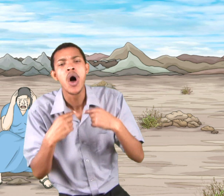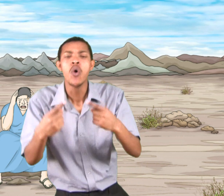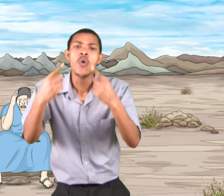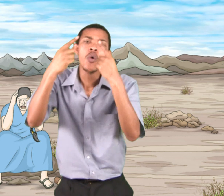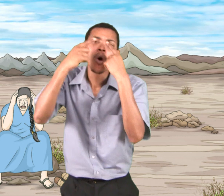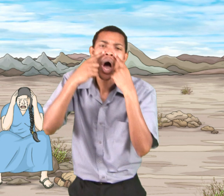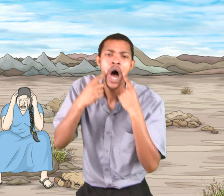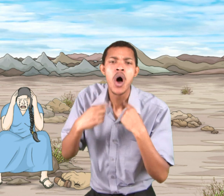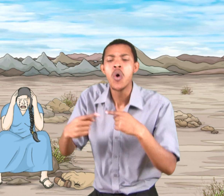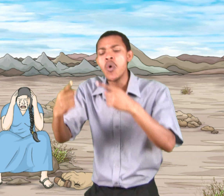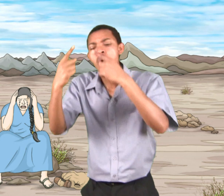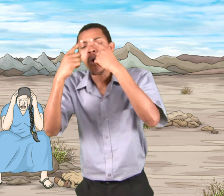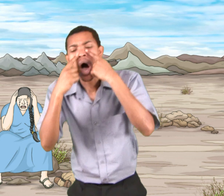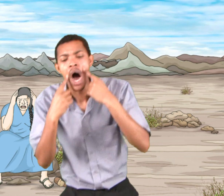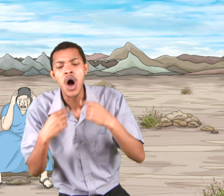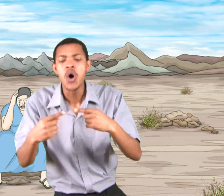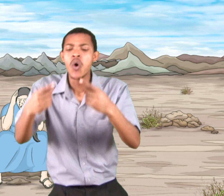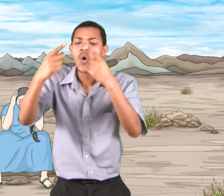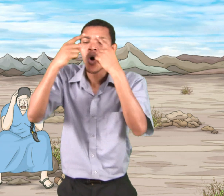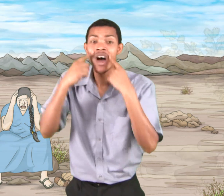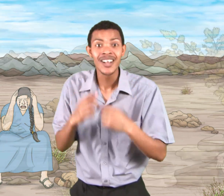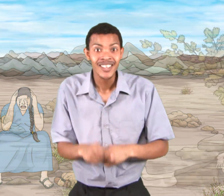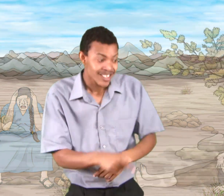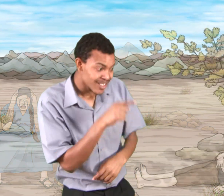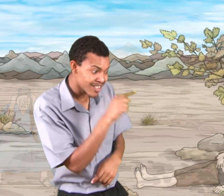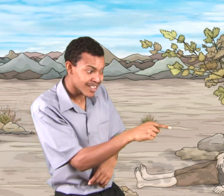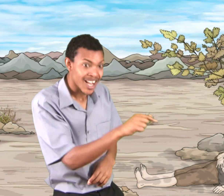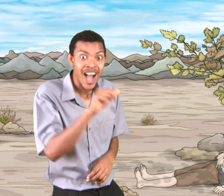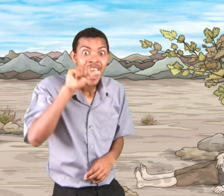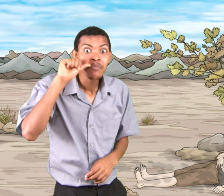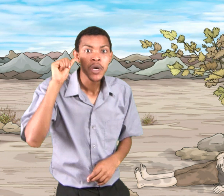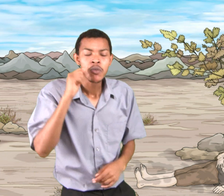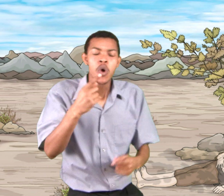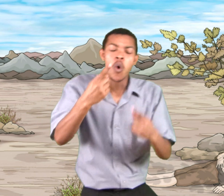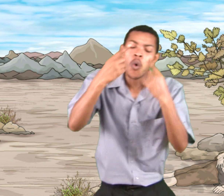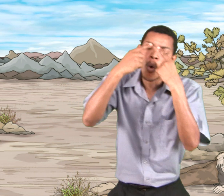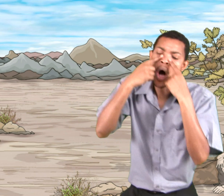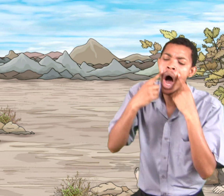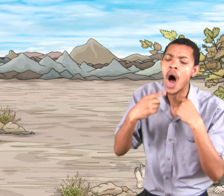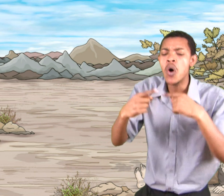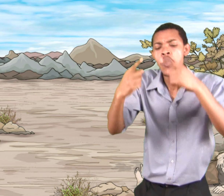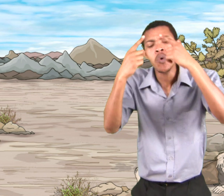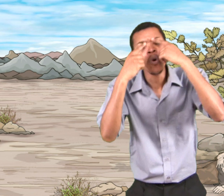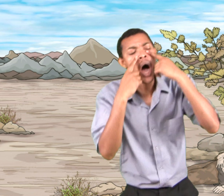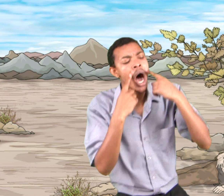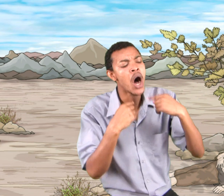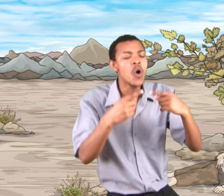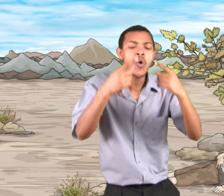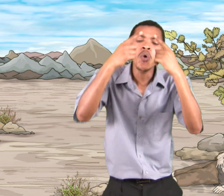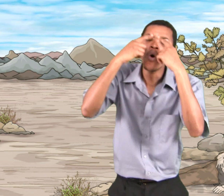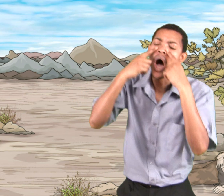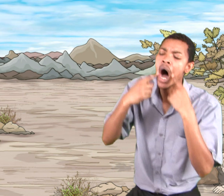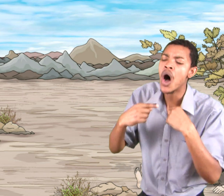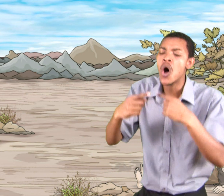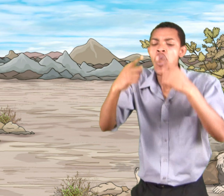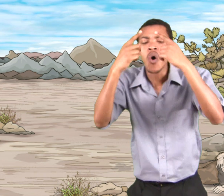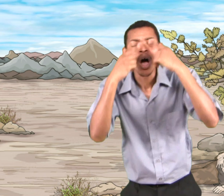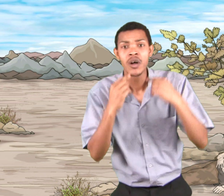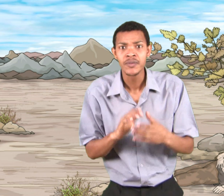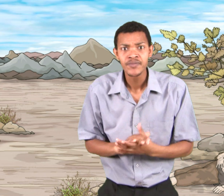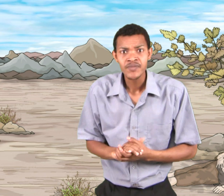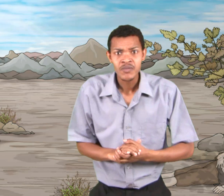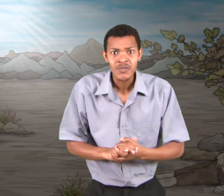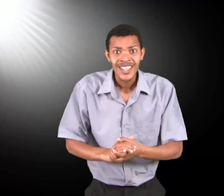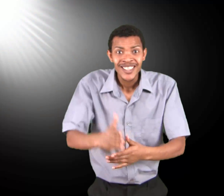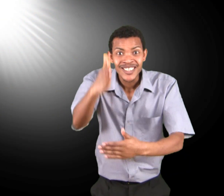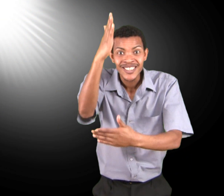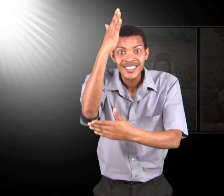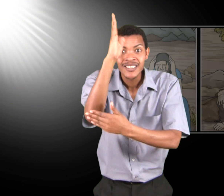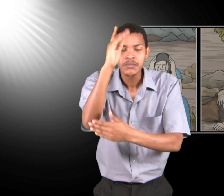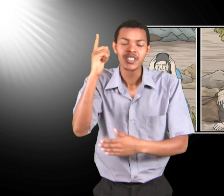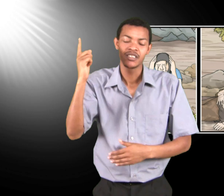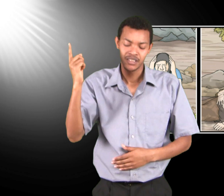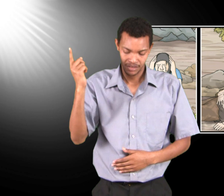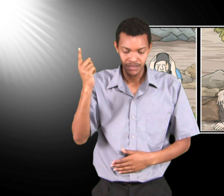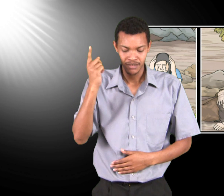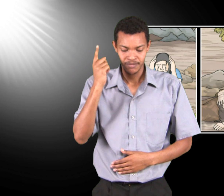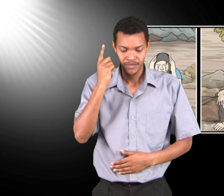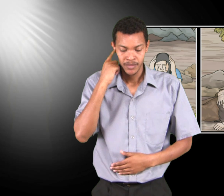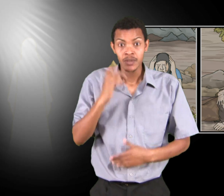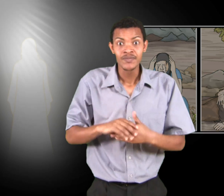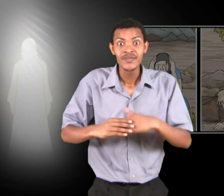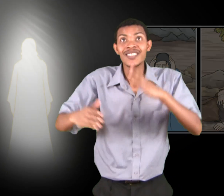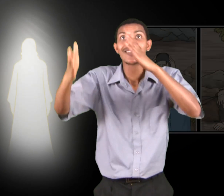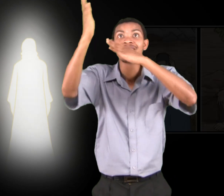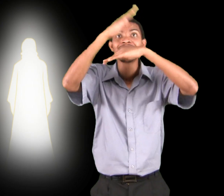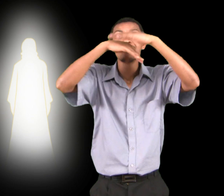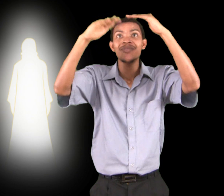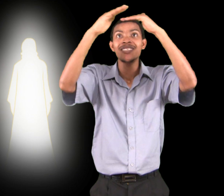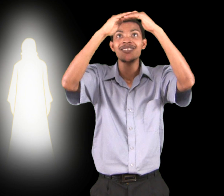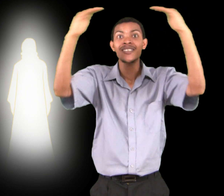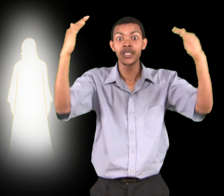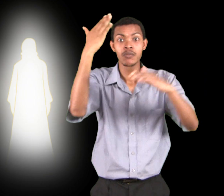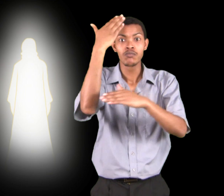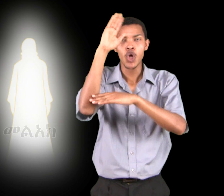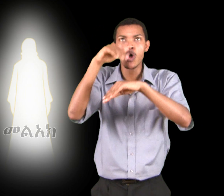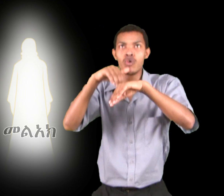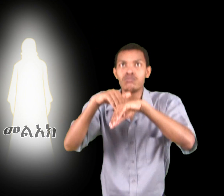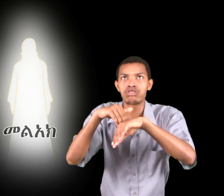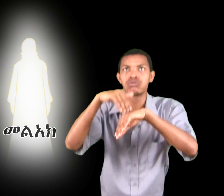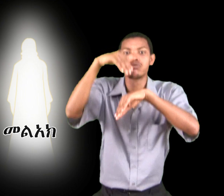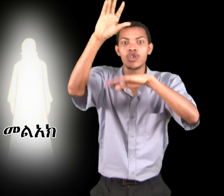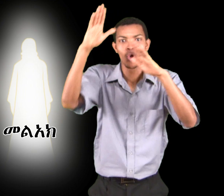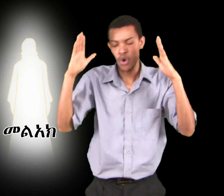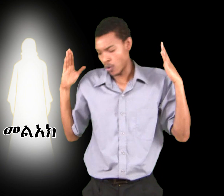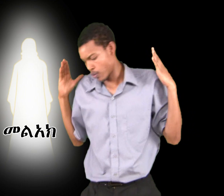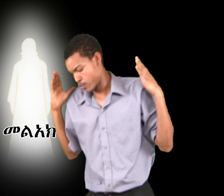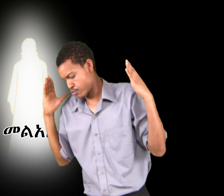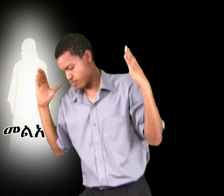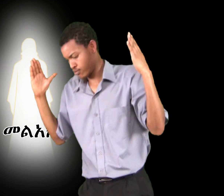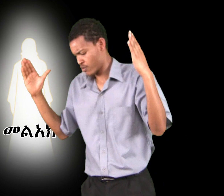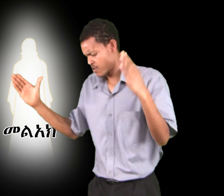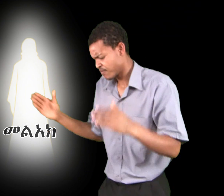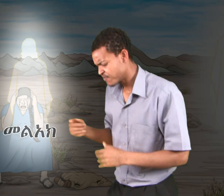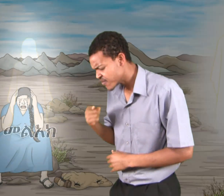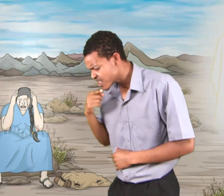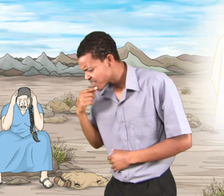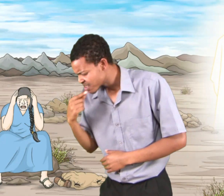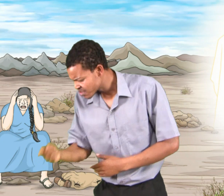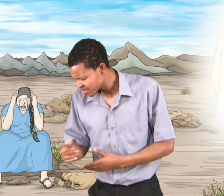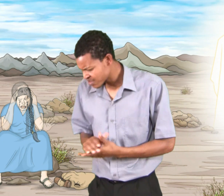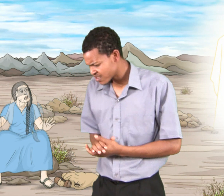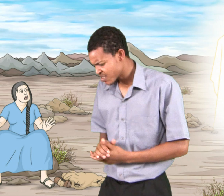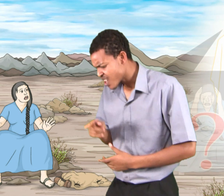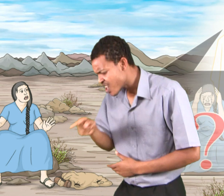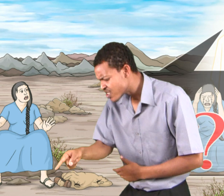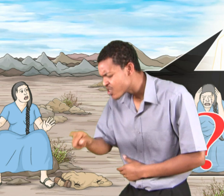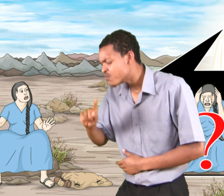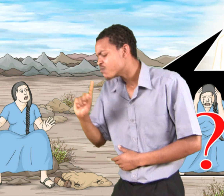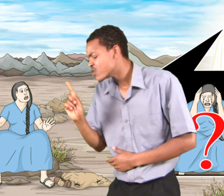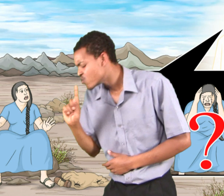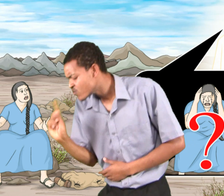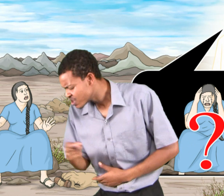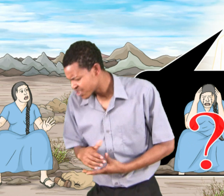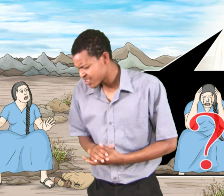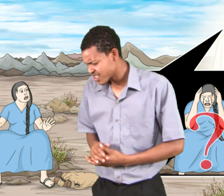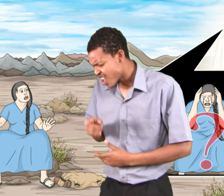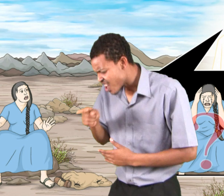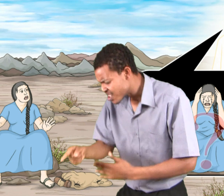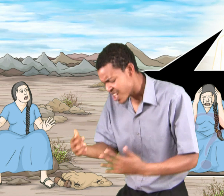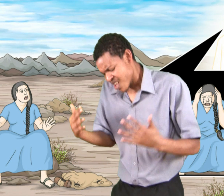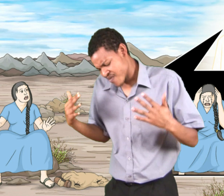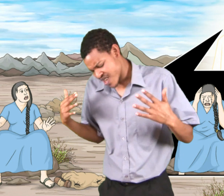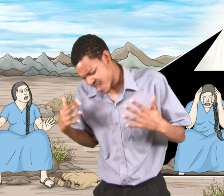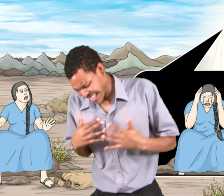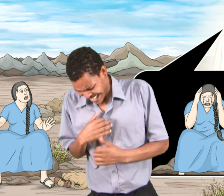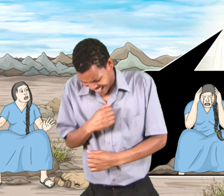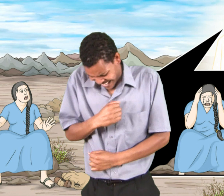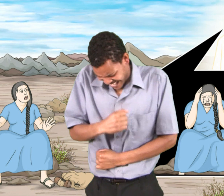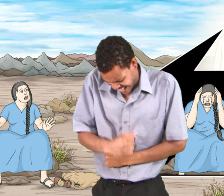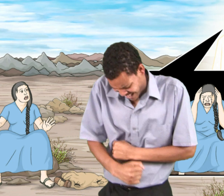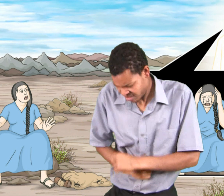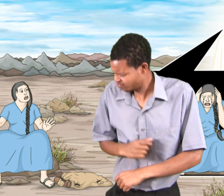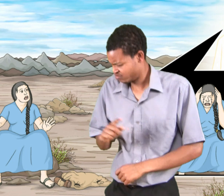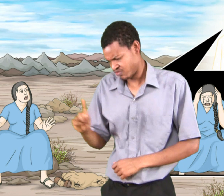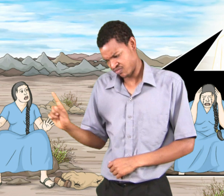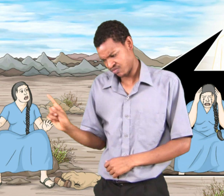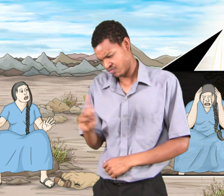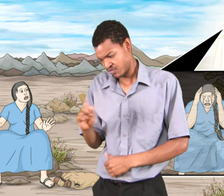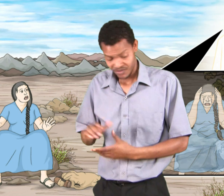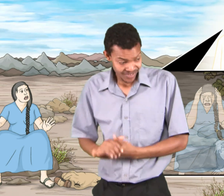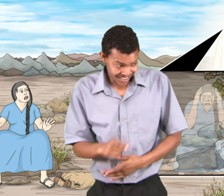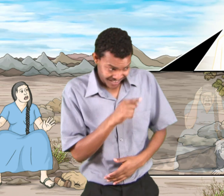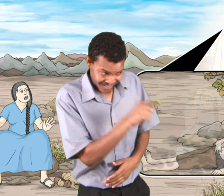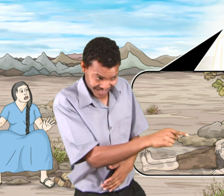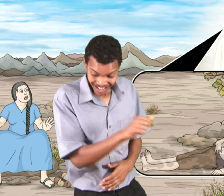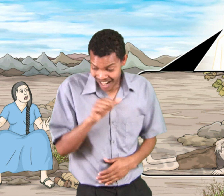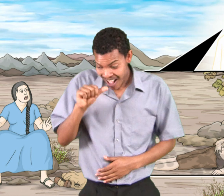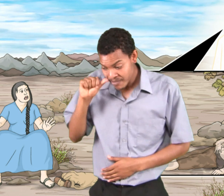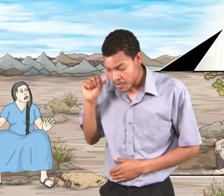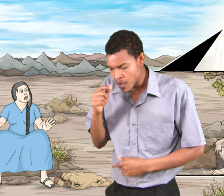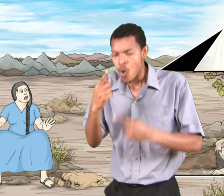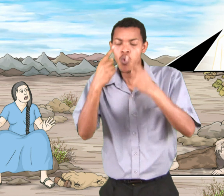And as she sat nearby, she lifted up her voice and wept. Then God heard the voice of the boy, and the angel of God called to Hagar from heaven, “What is wrong, Hagar?